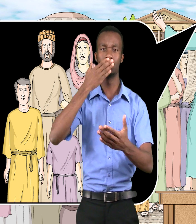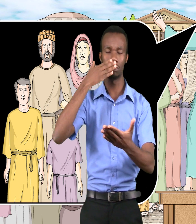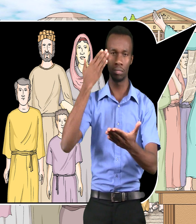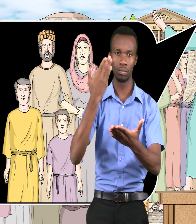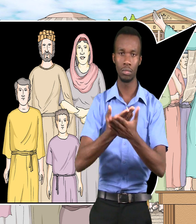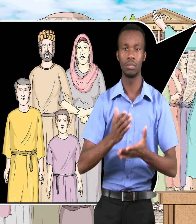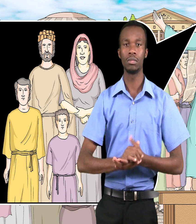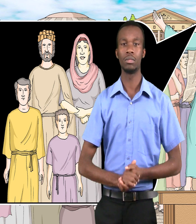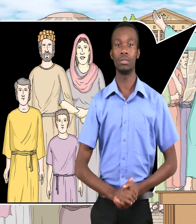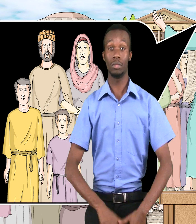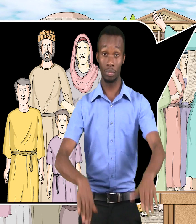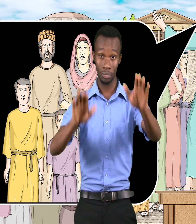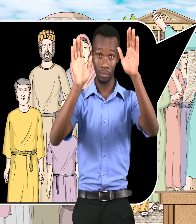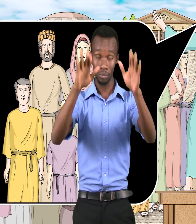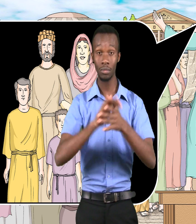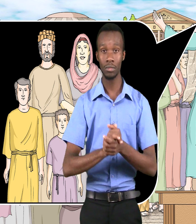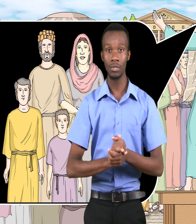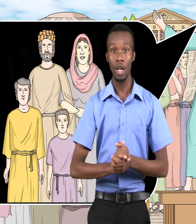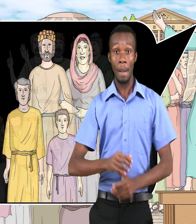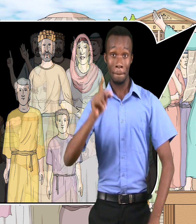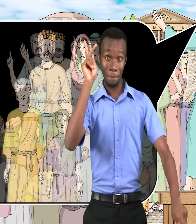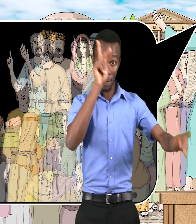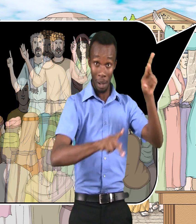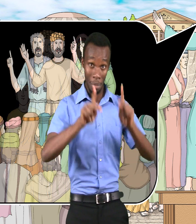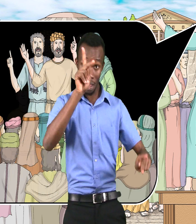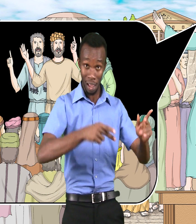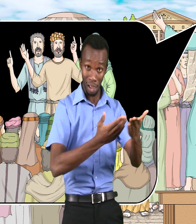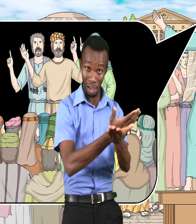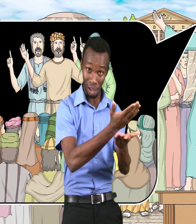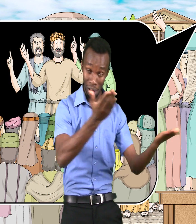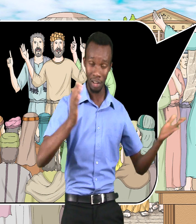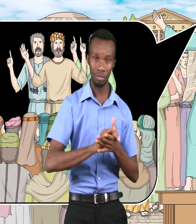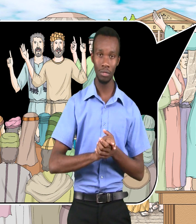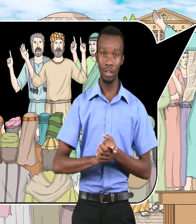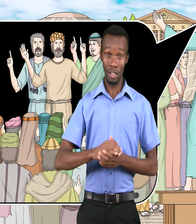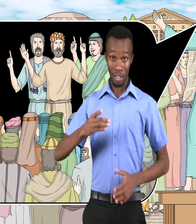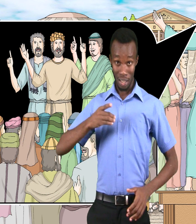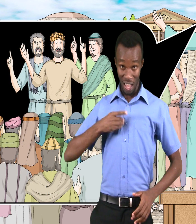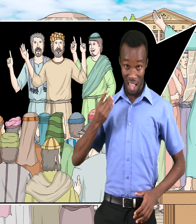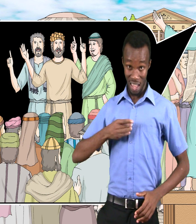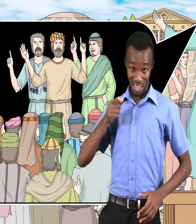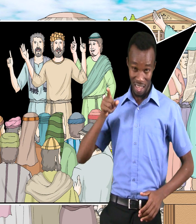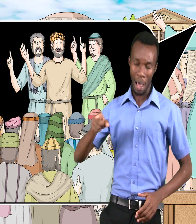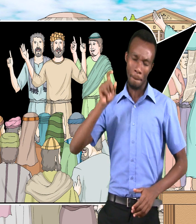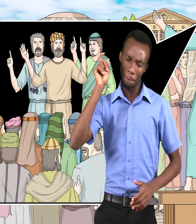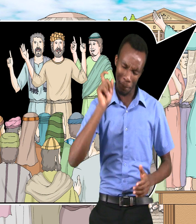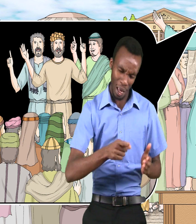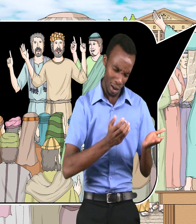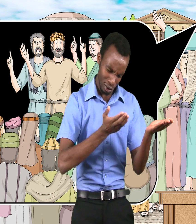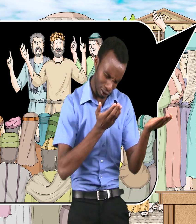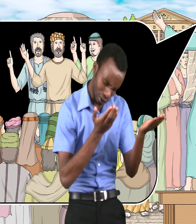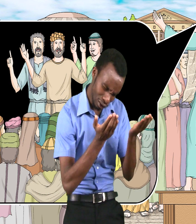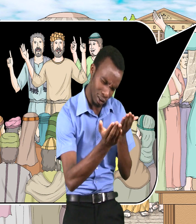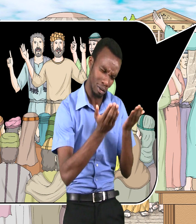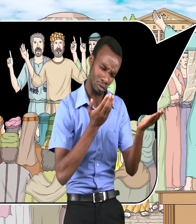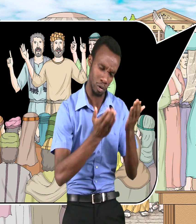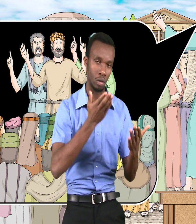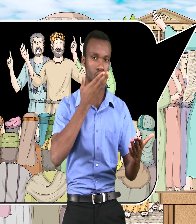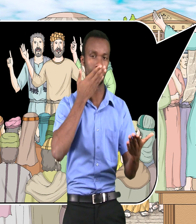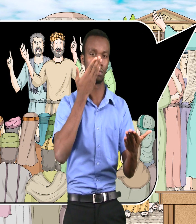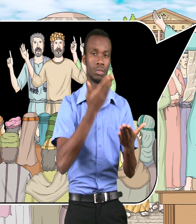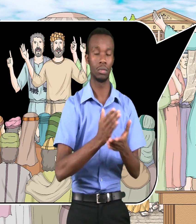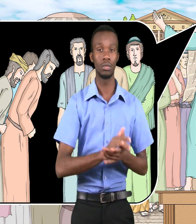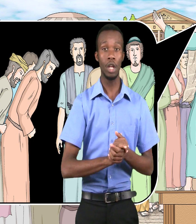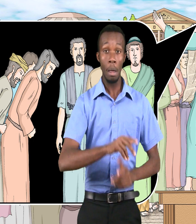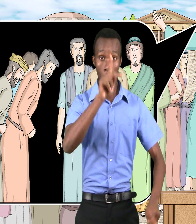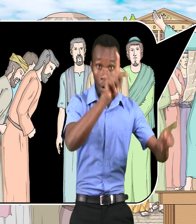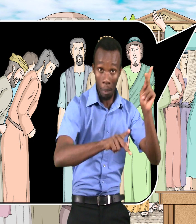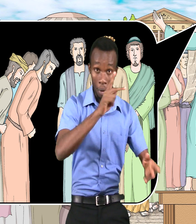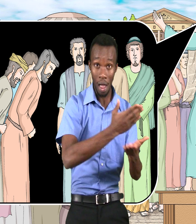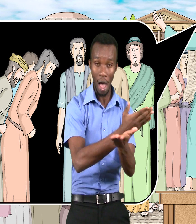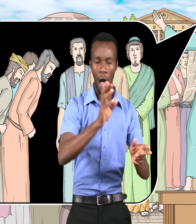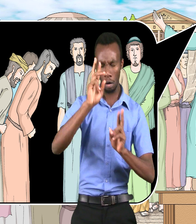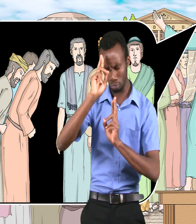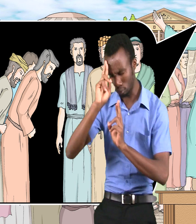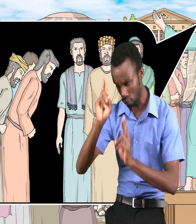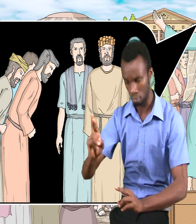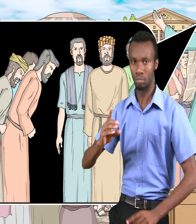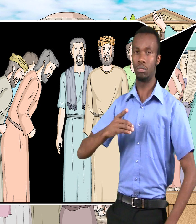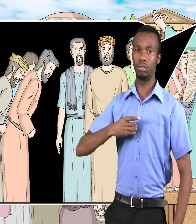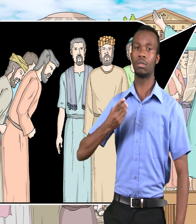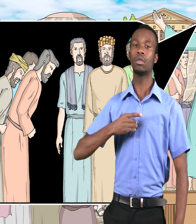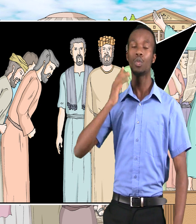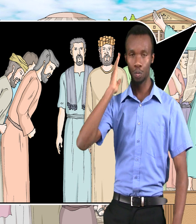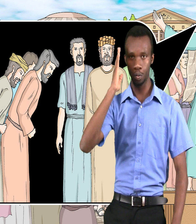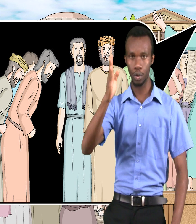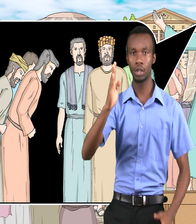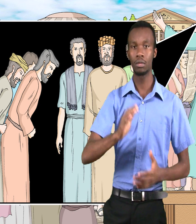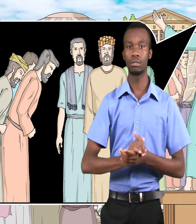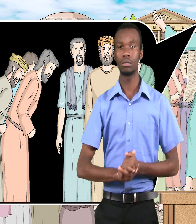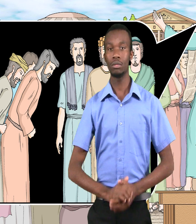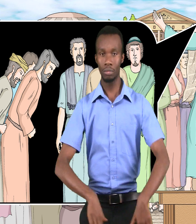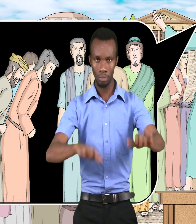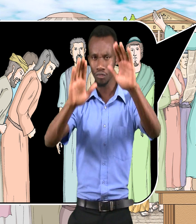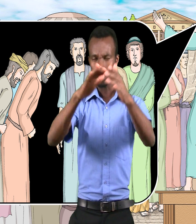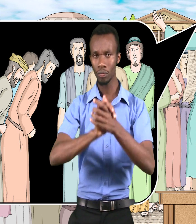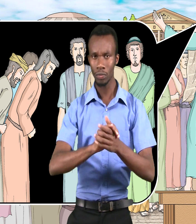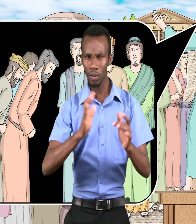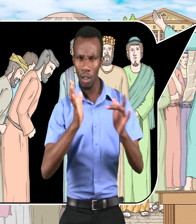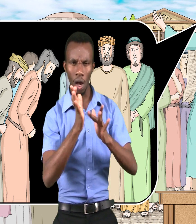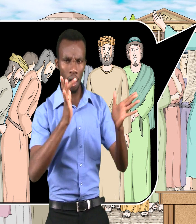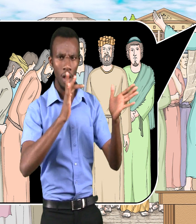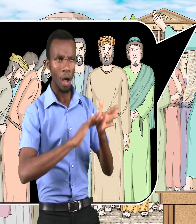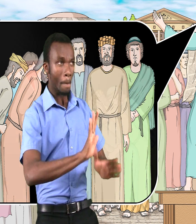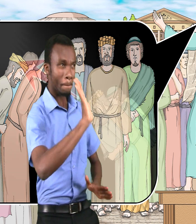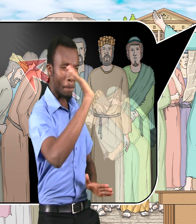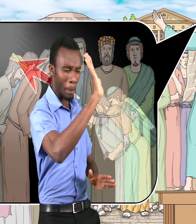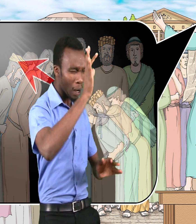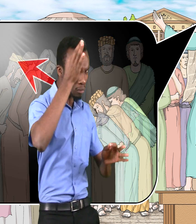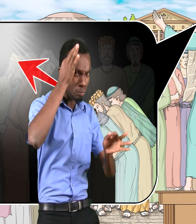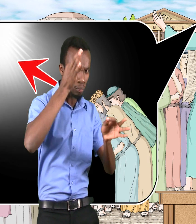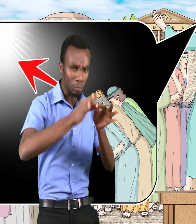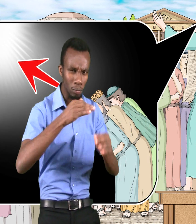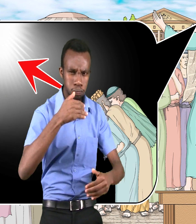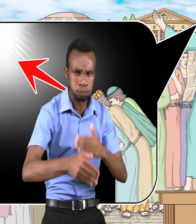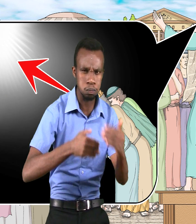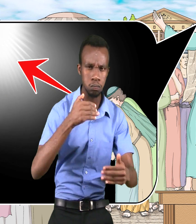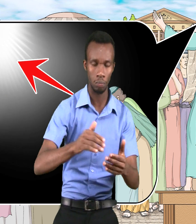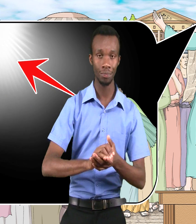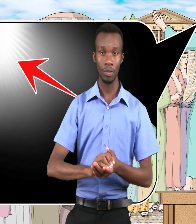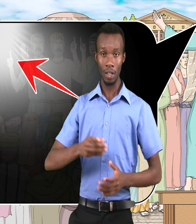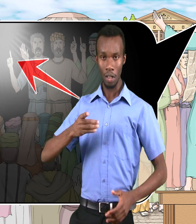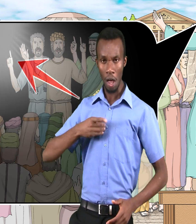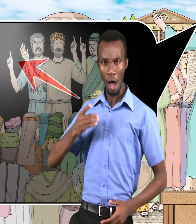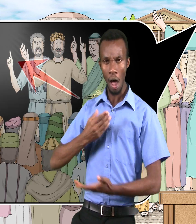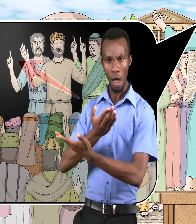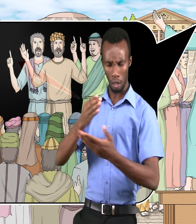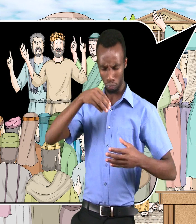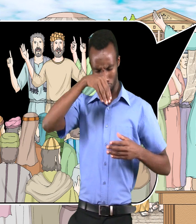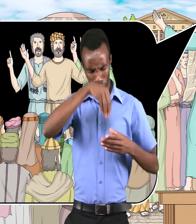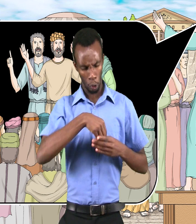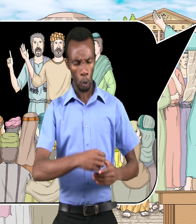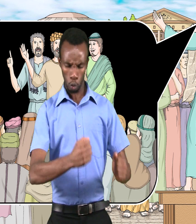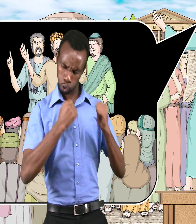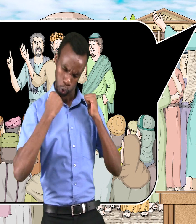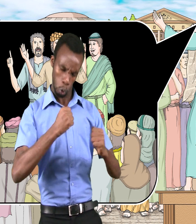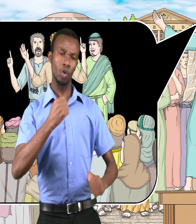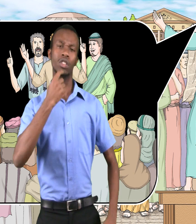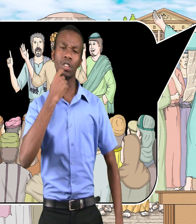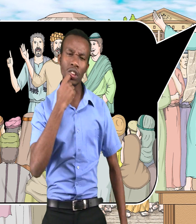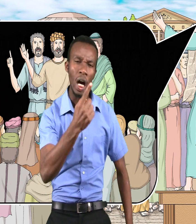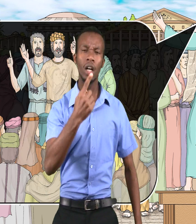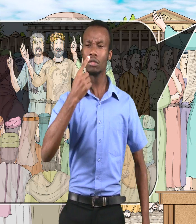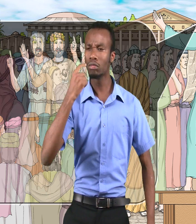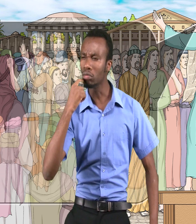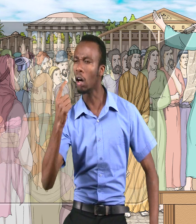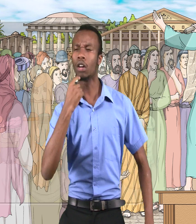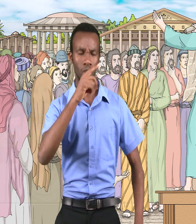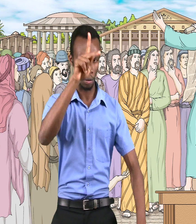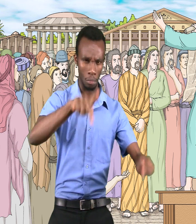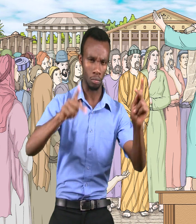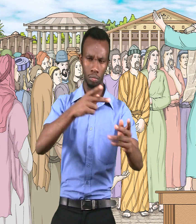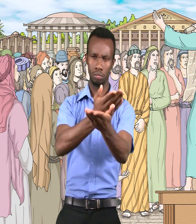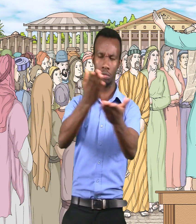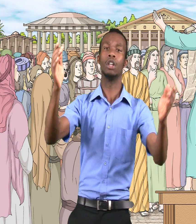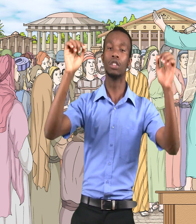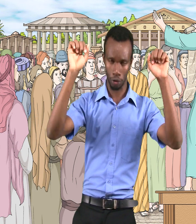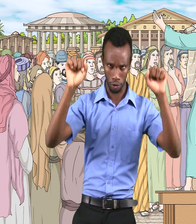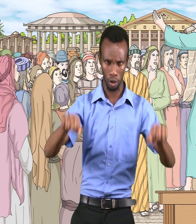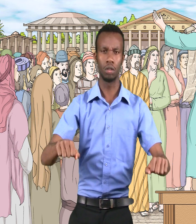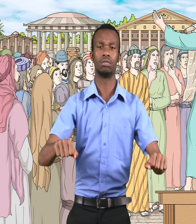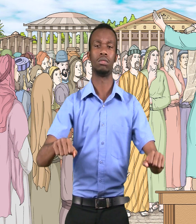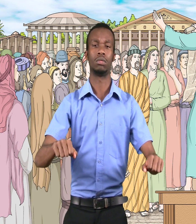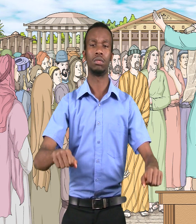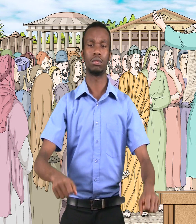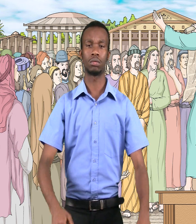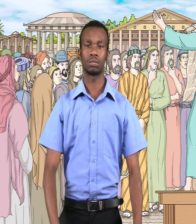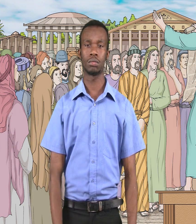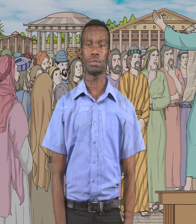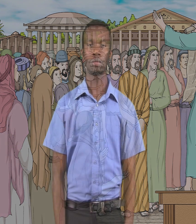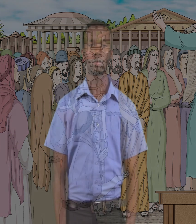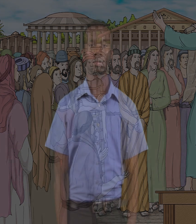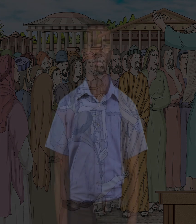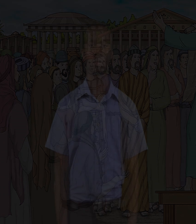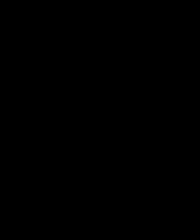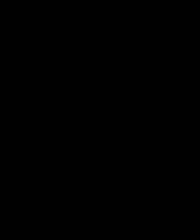For those who have served well as deacons acquire for themselves a high standing and great confidence in the faith that is in Christ Jesus.